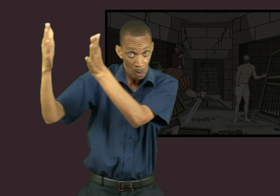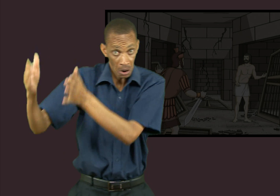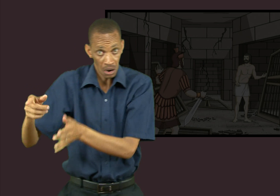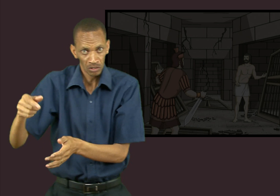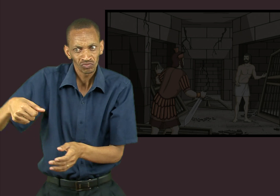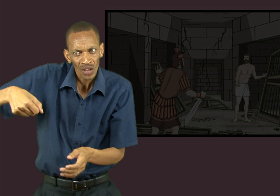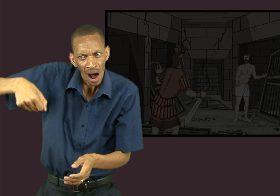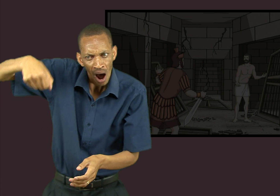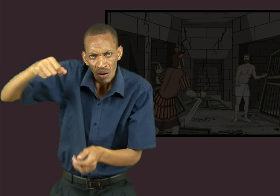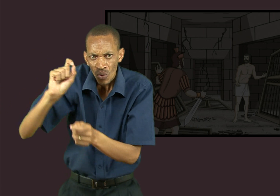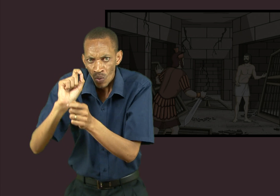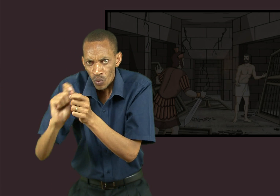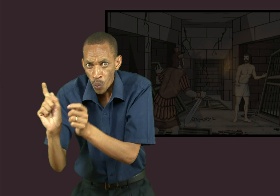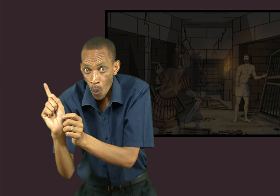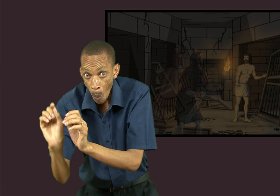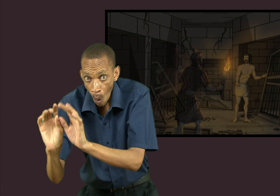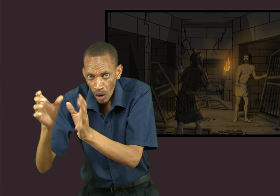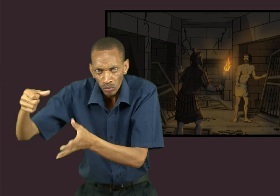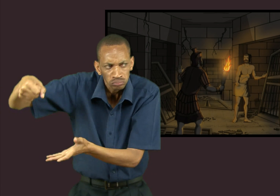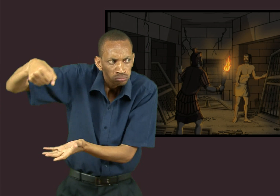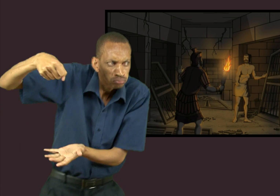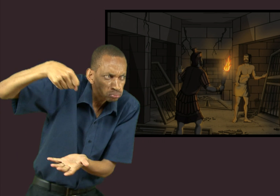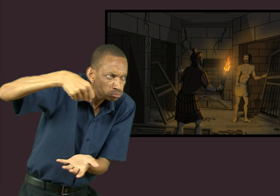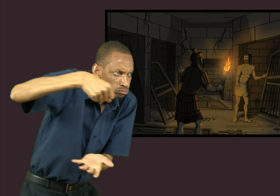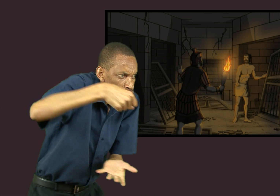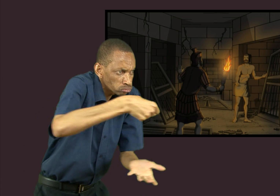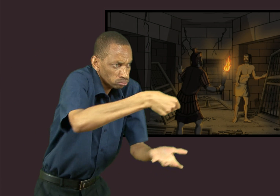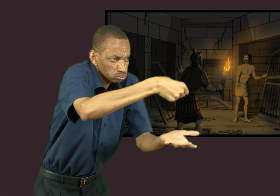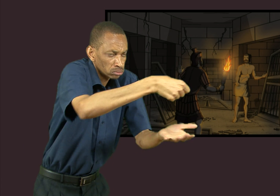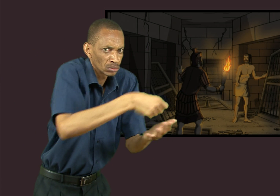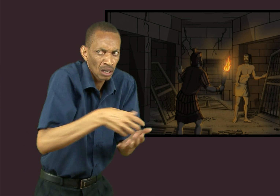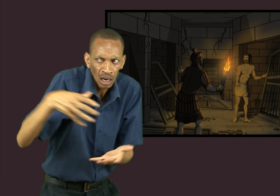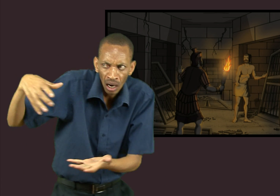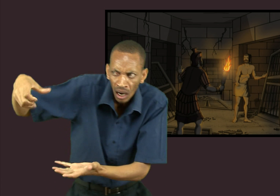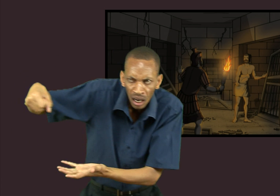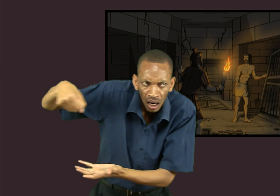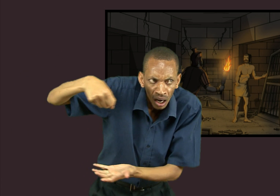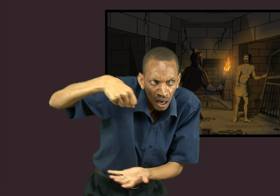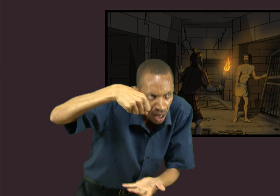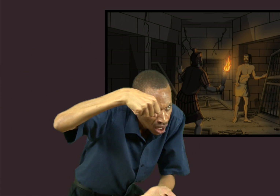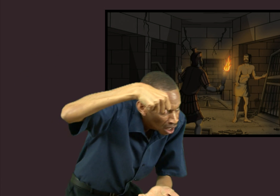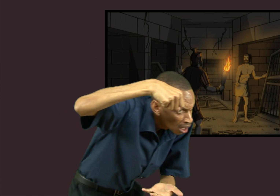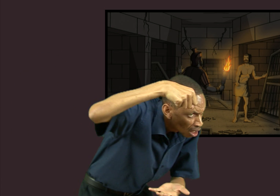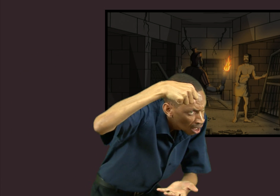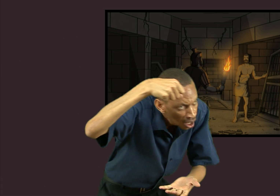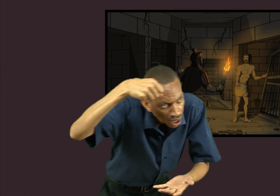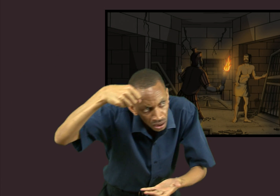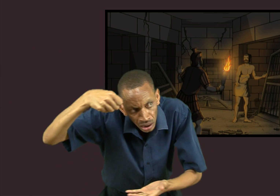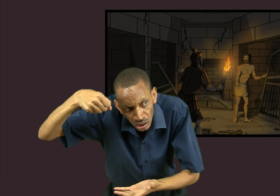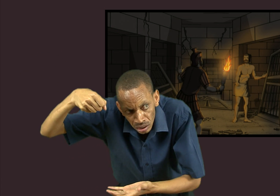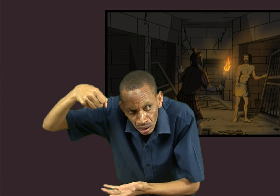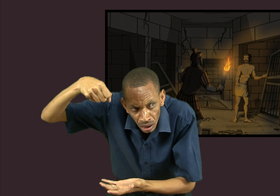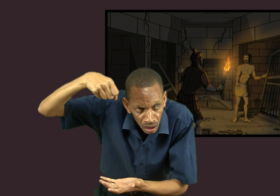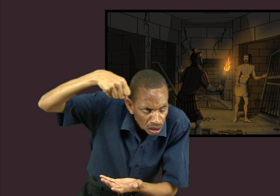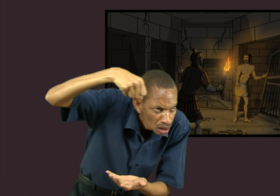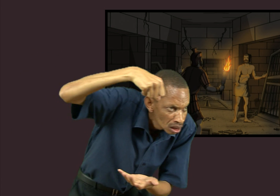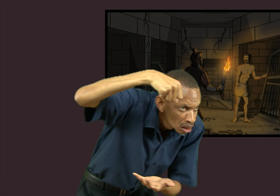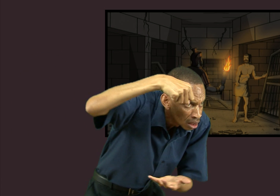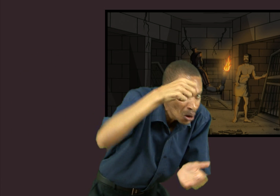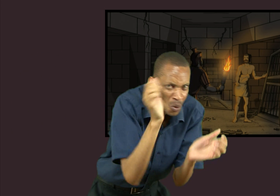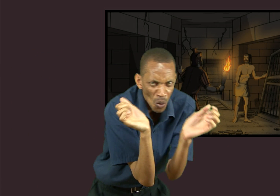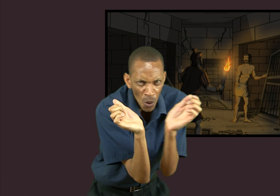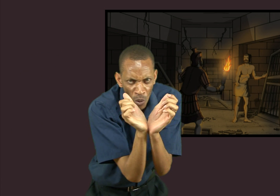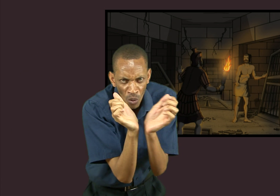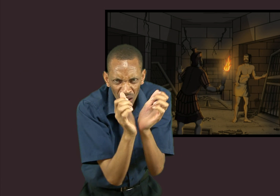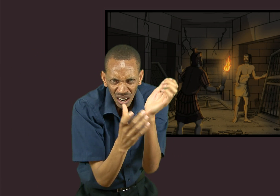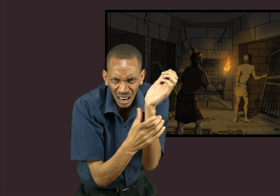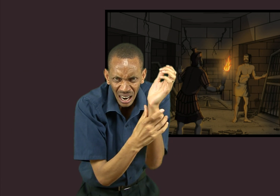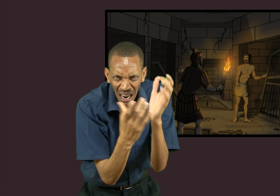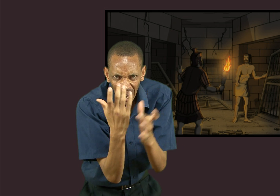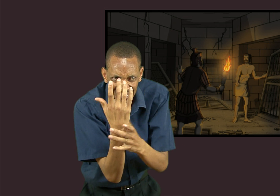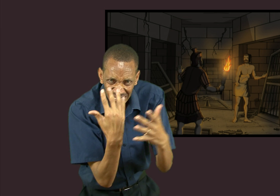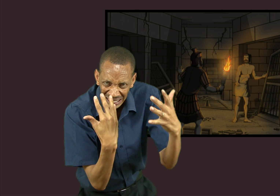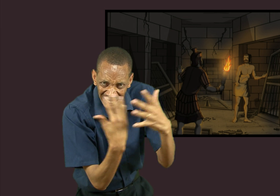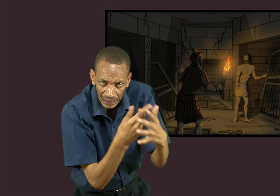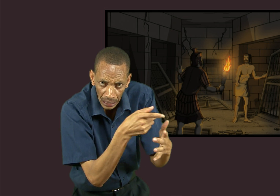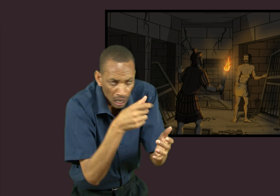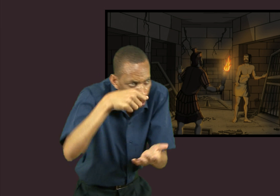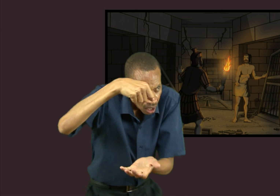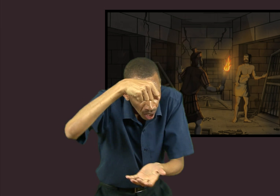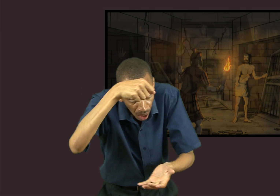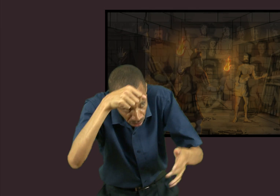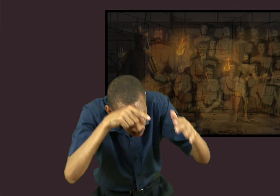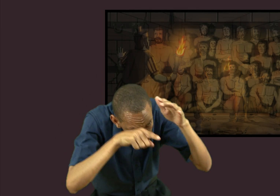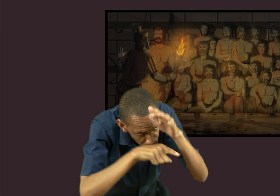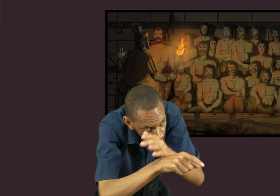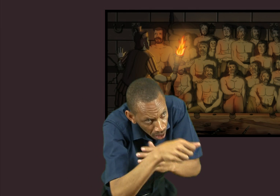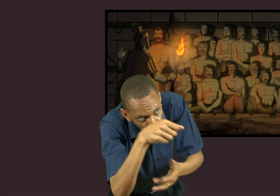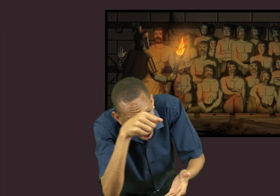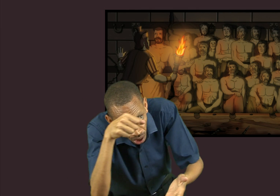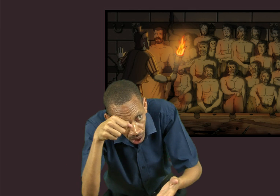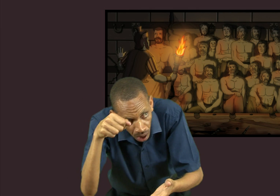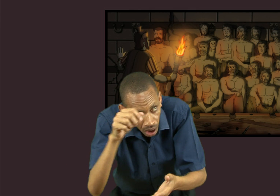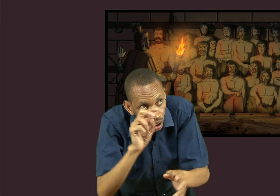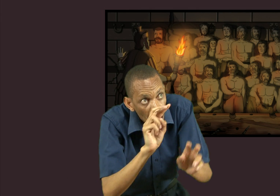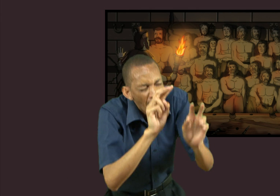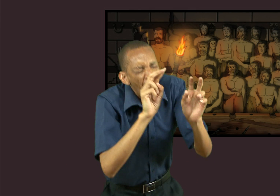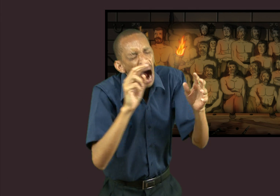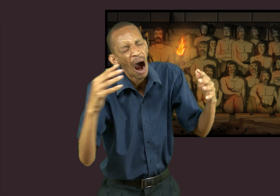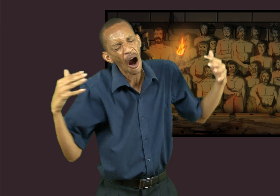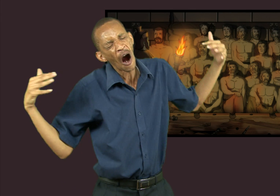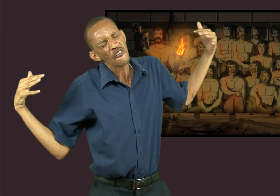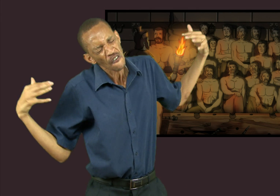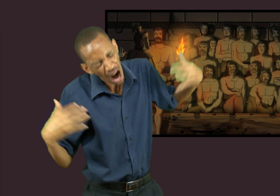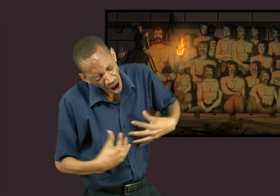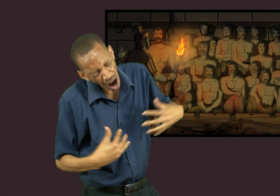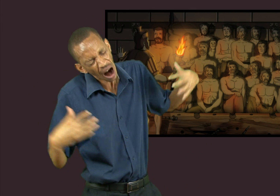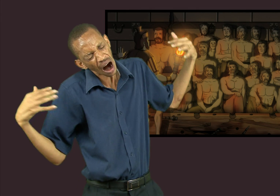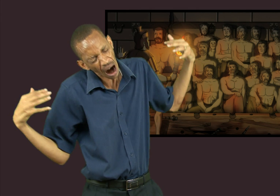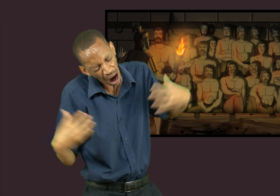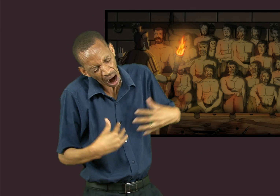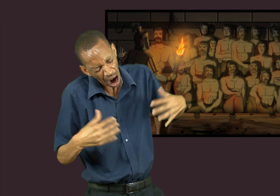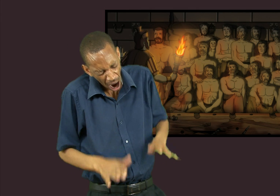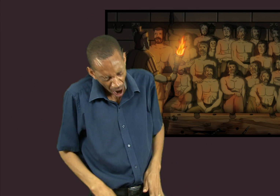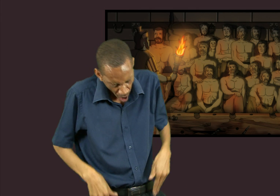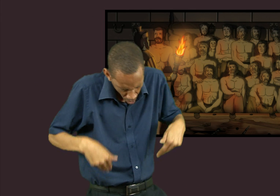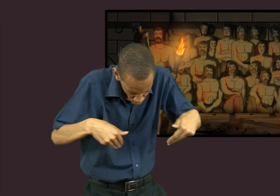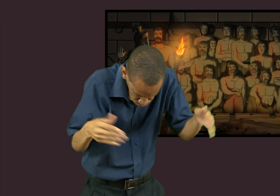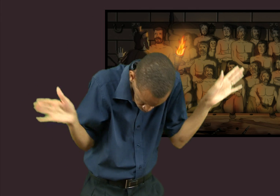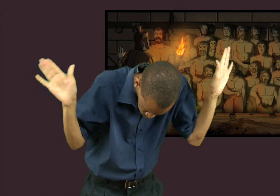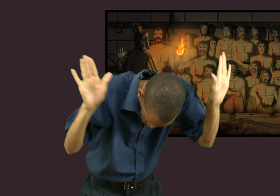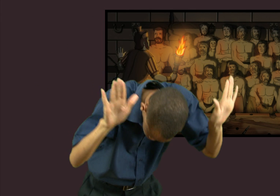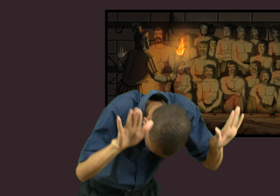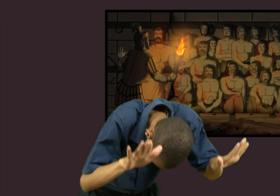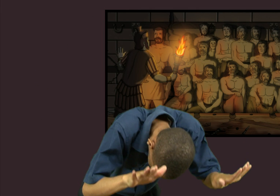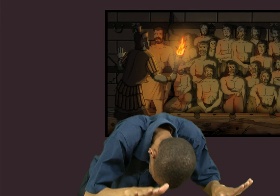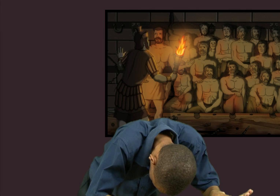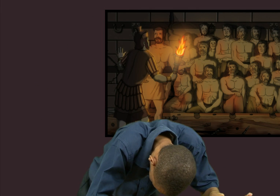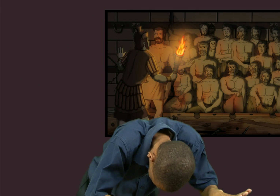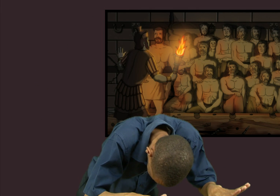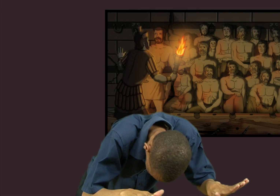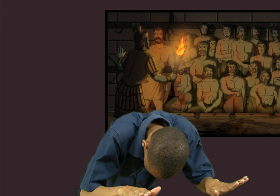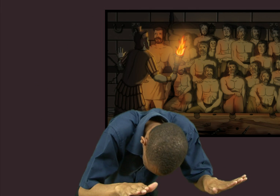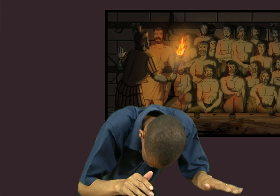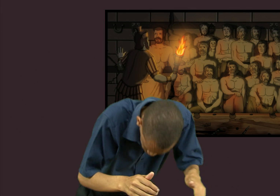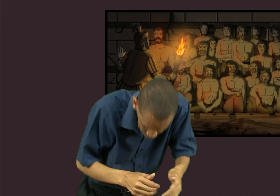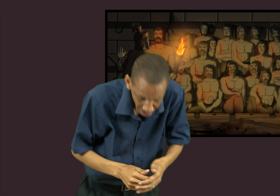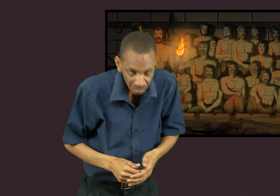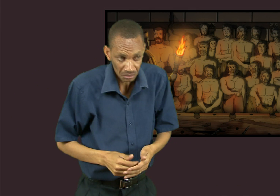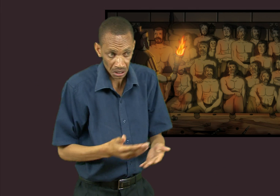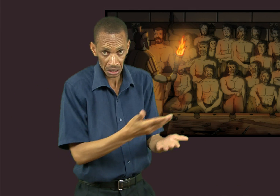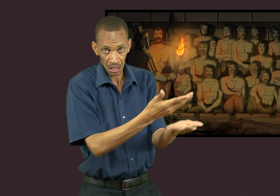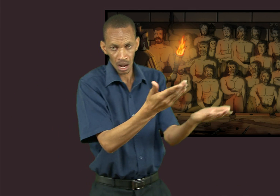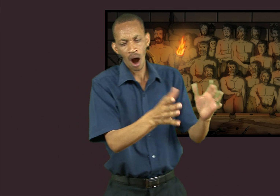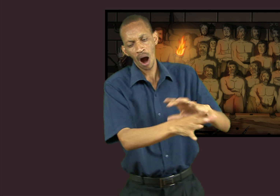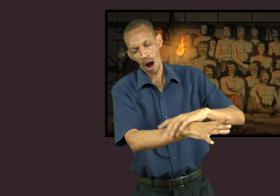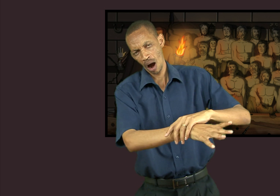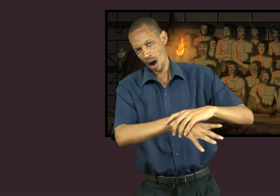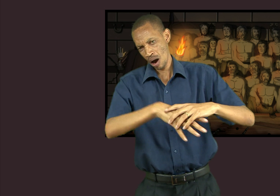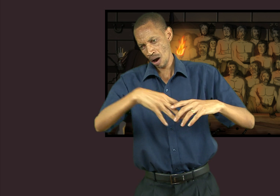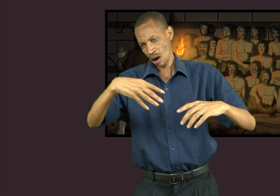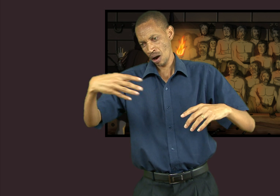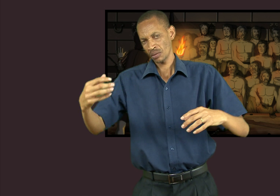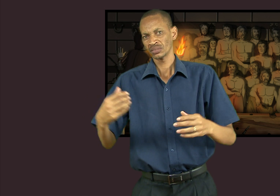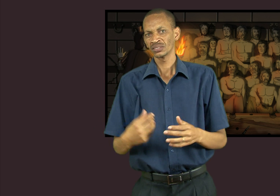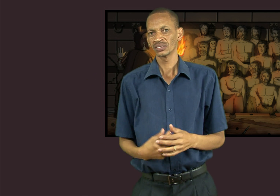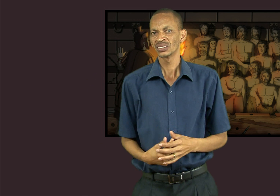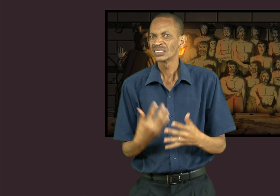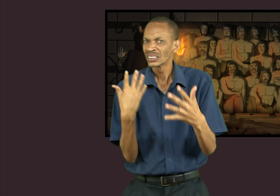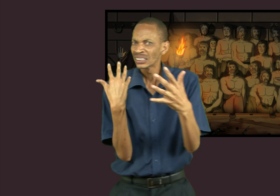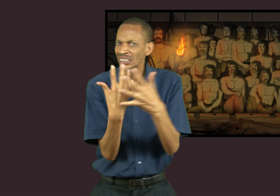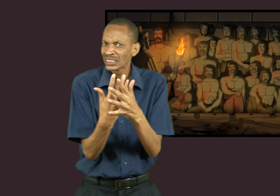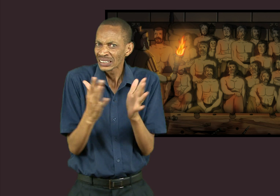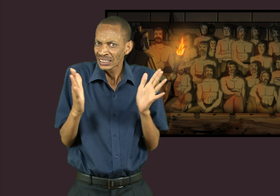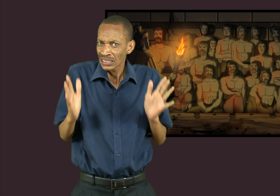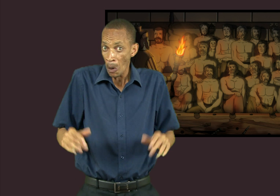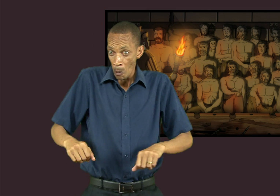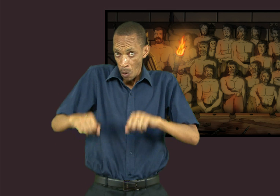Calling for lights, the jailer rushed in and fell trembling before Paul and Silas.